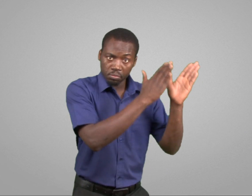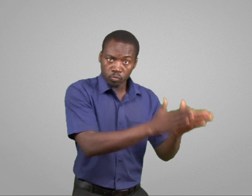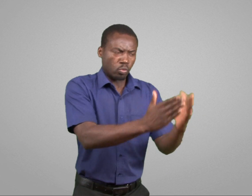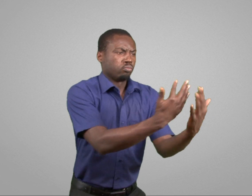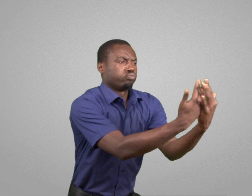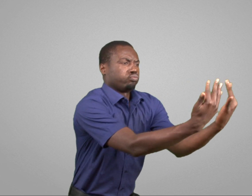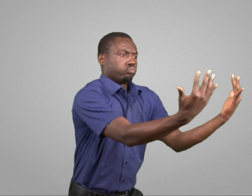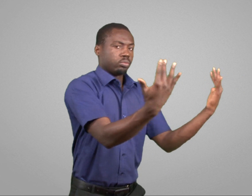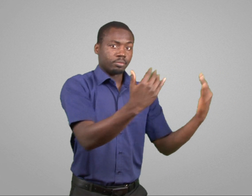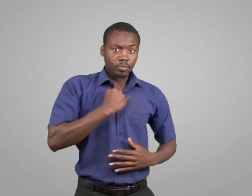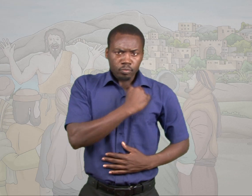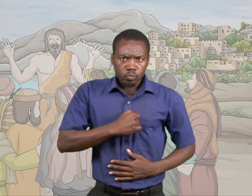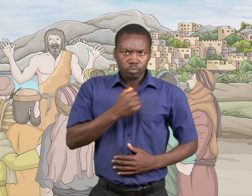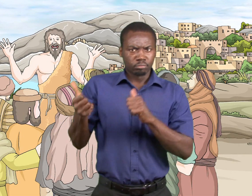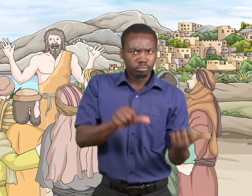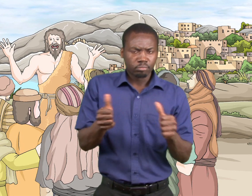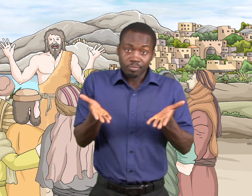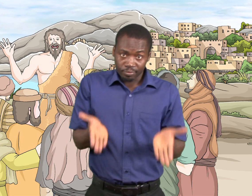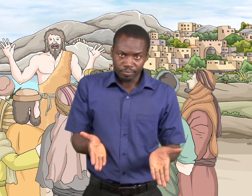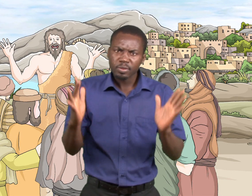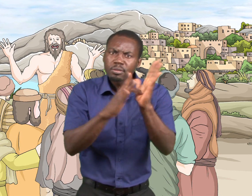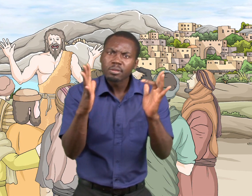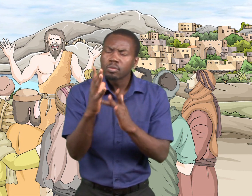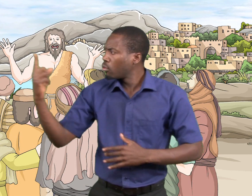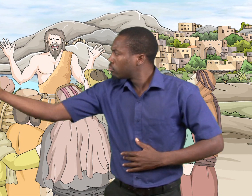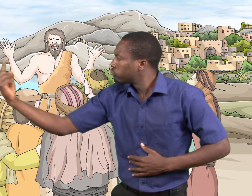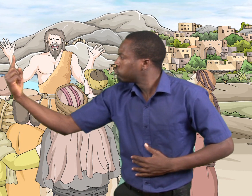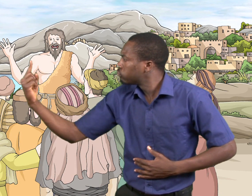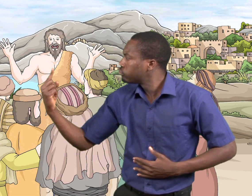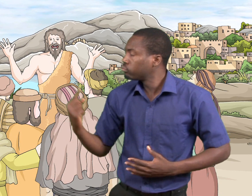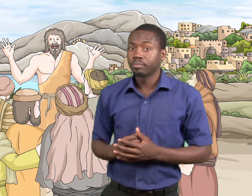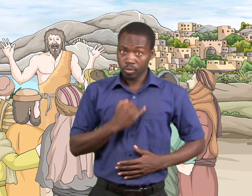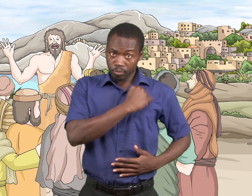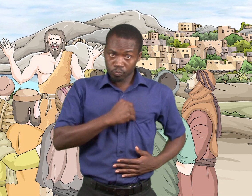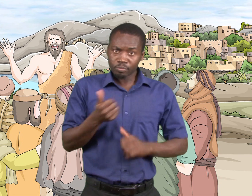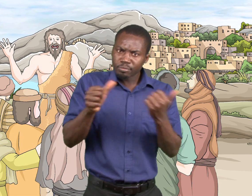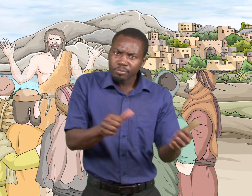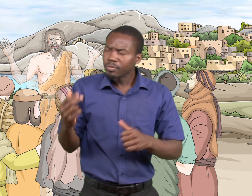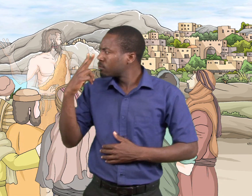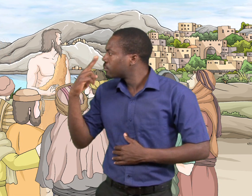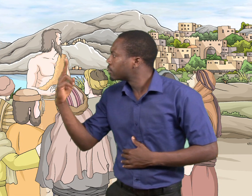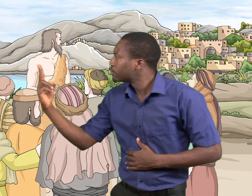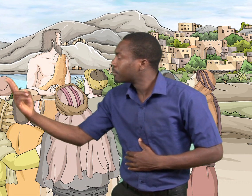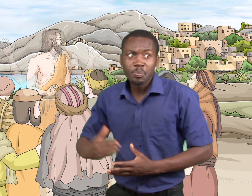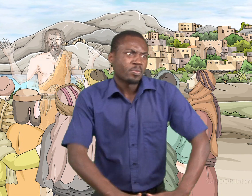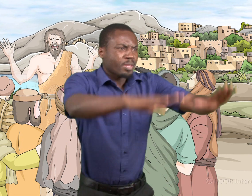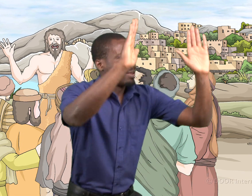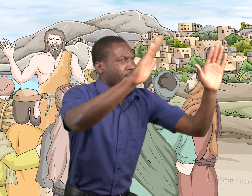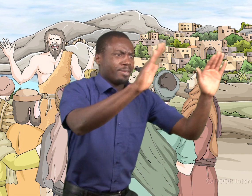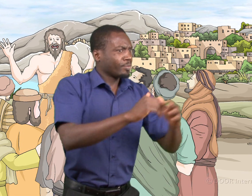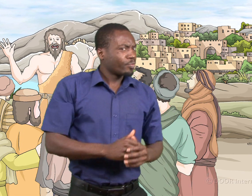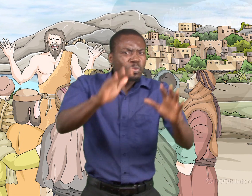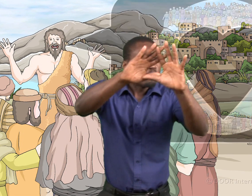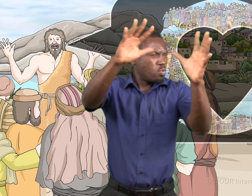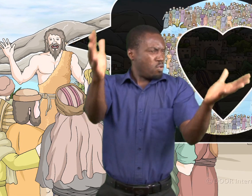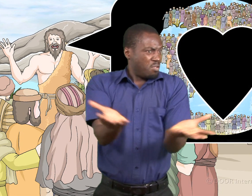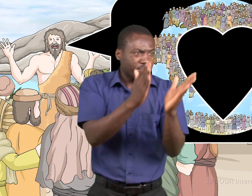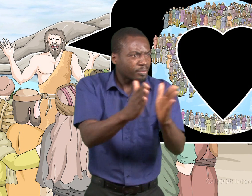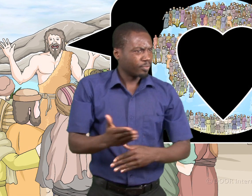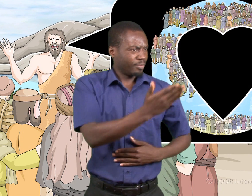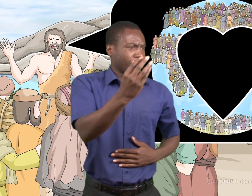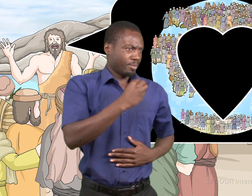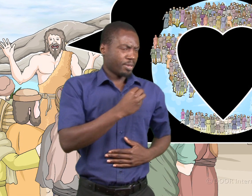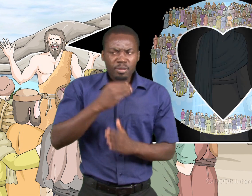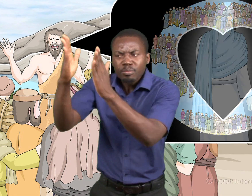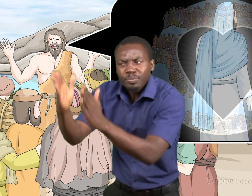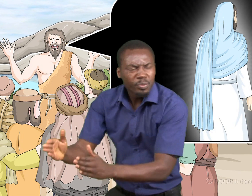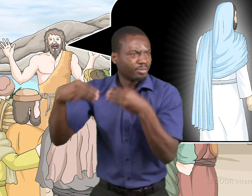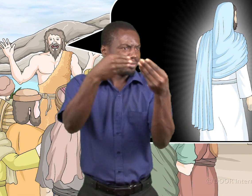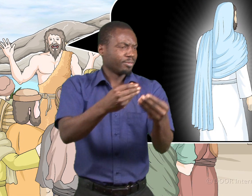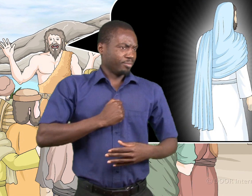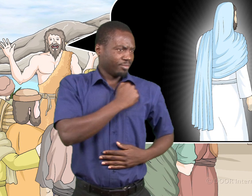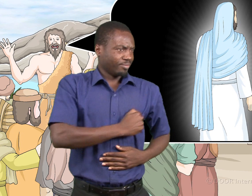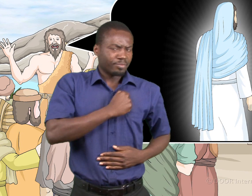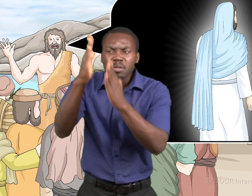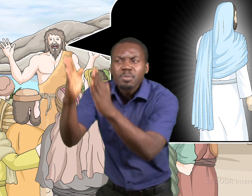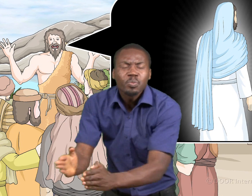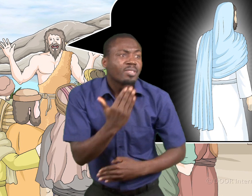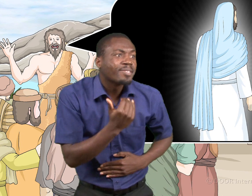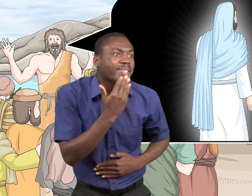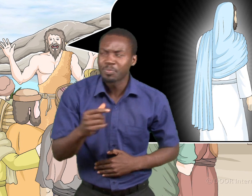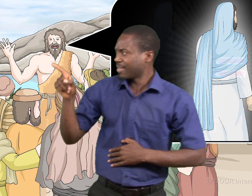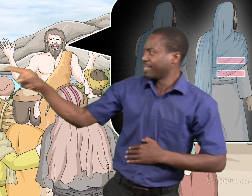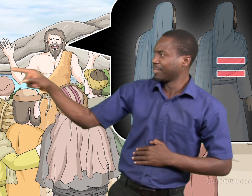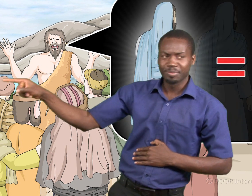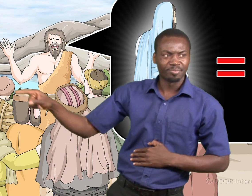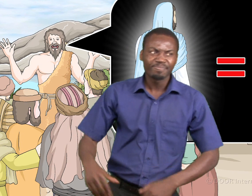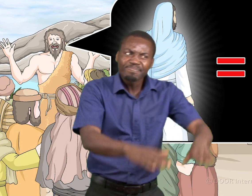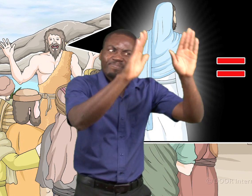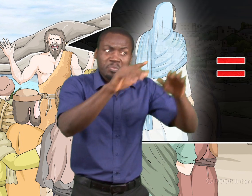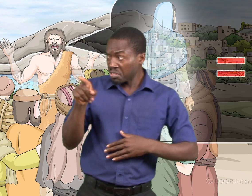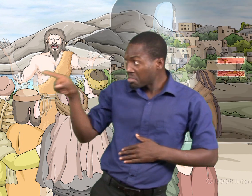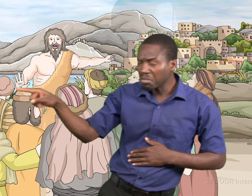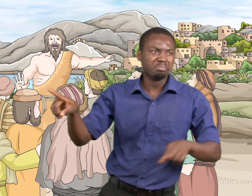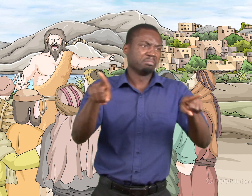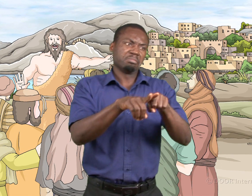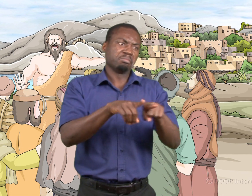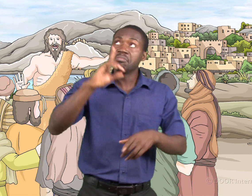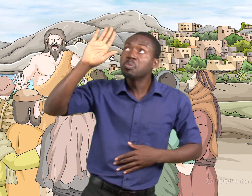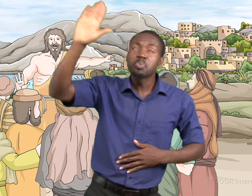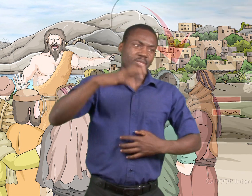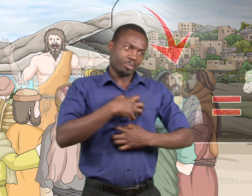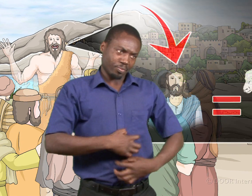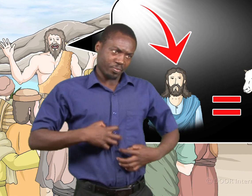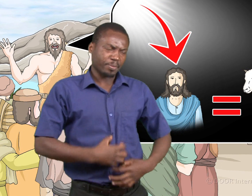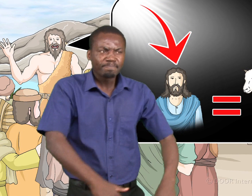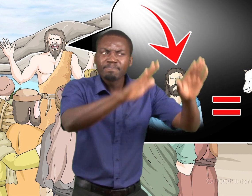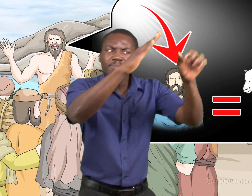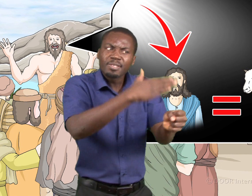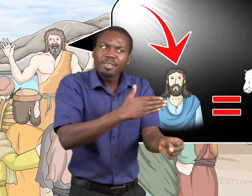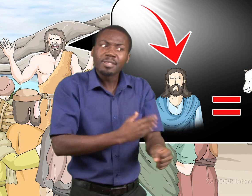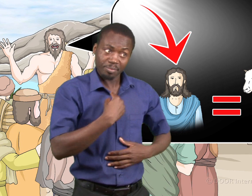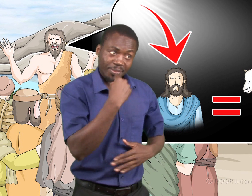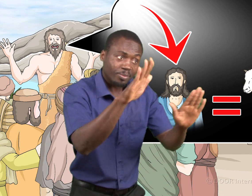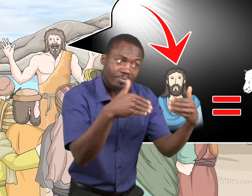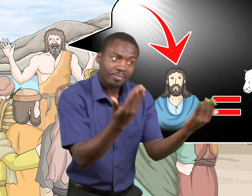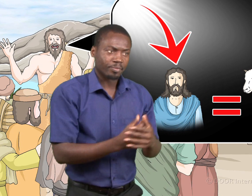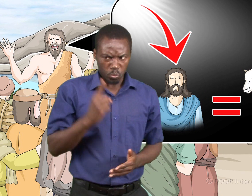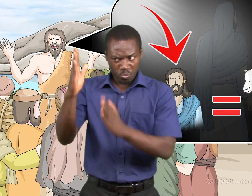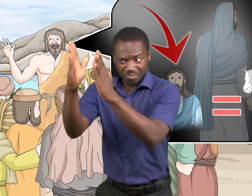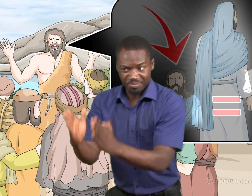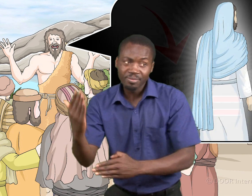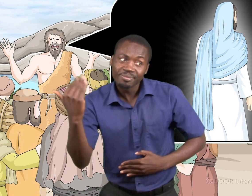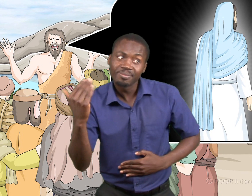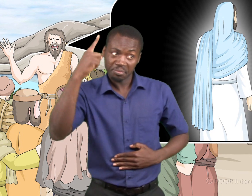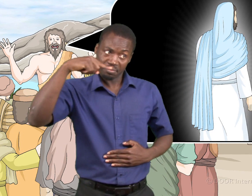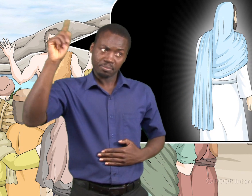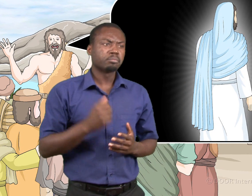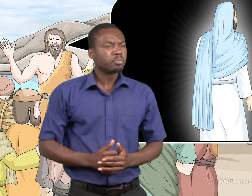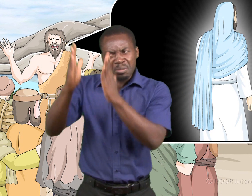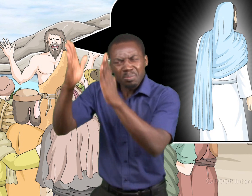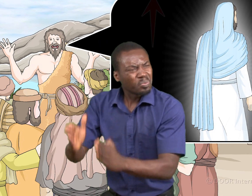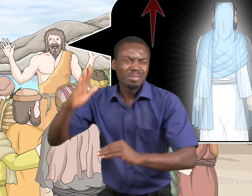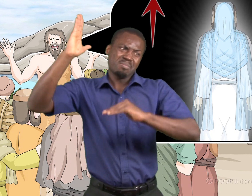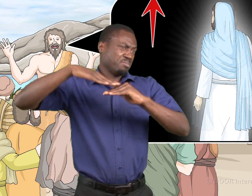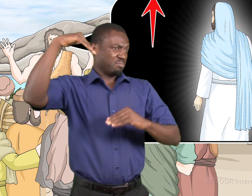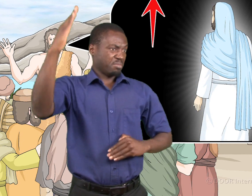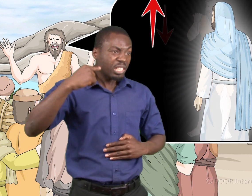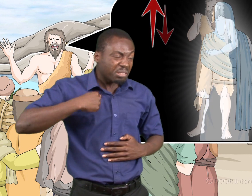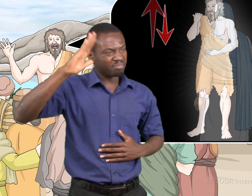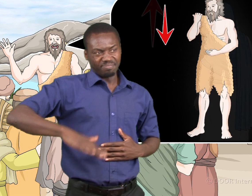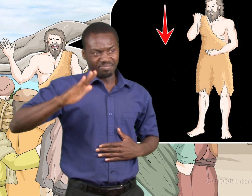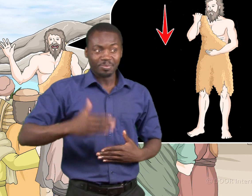The next day John saw Jesus coming toward him and said, “Look, the Lamb of God, who takes away the sin of the world!